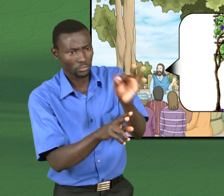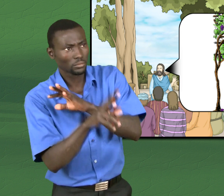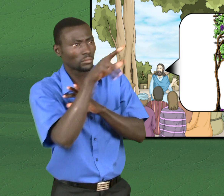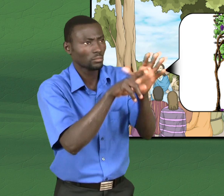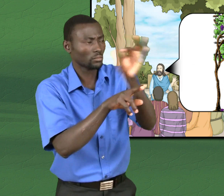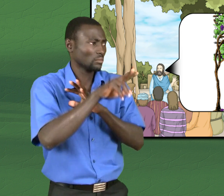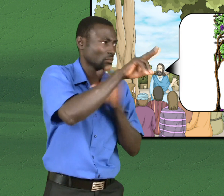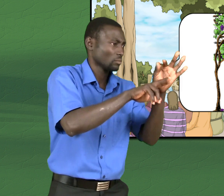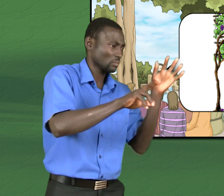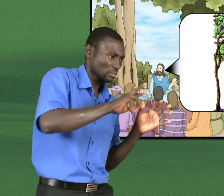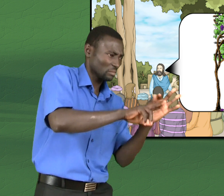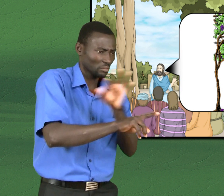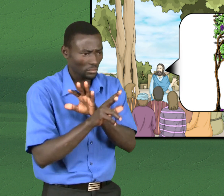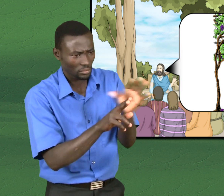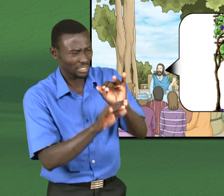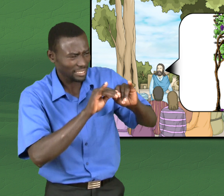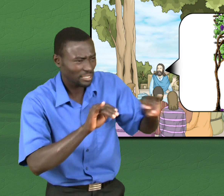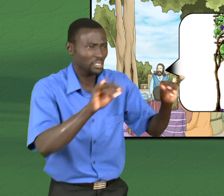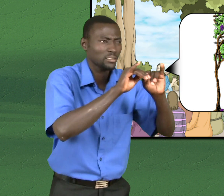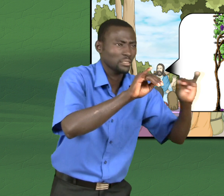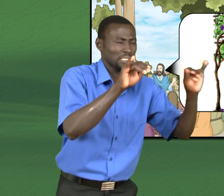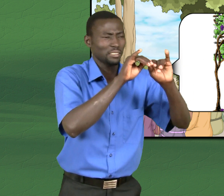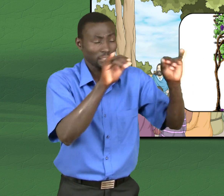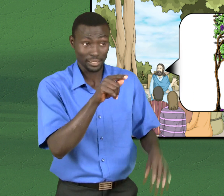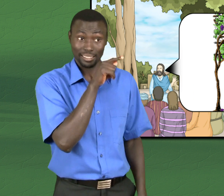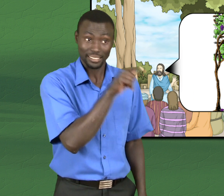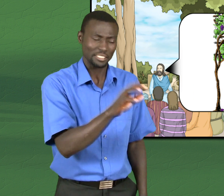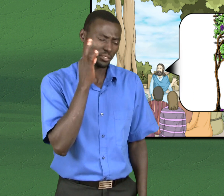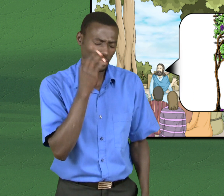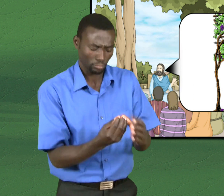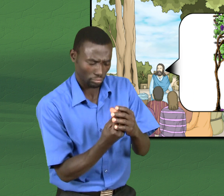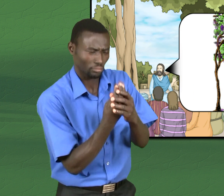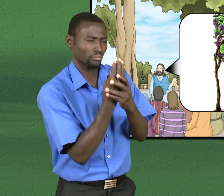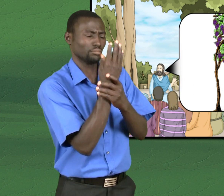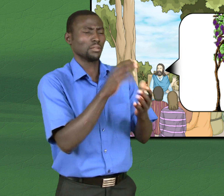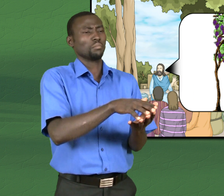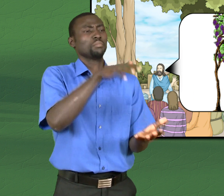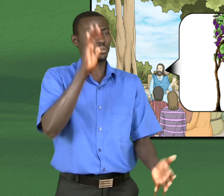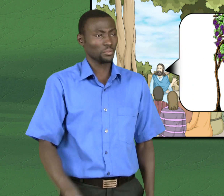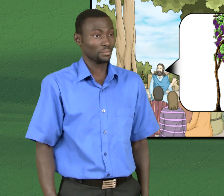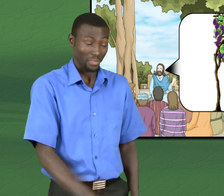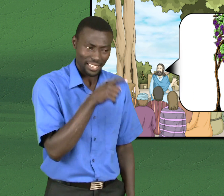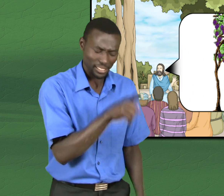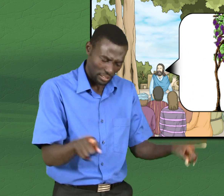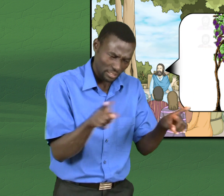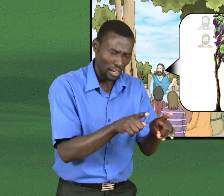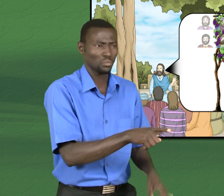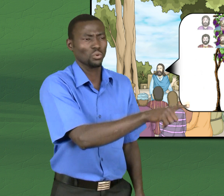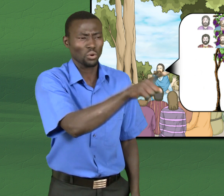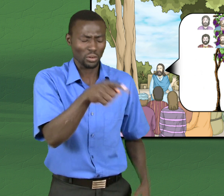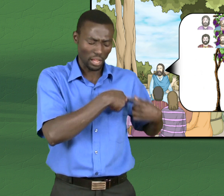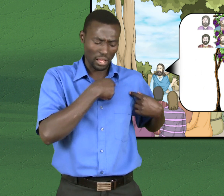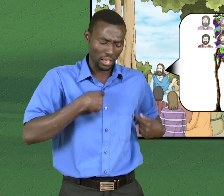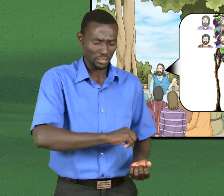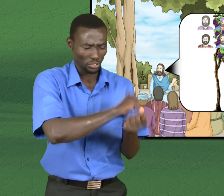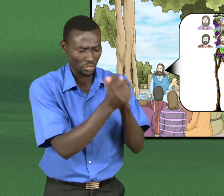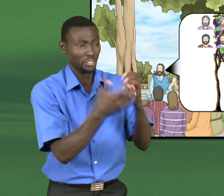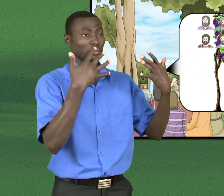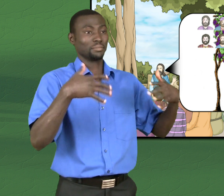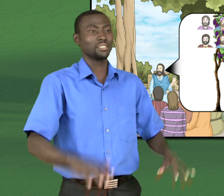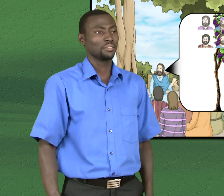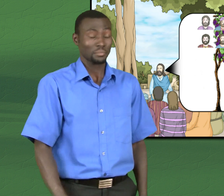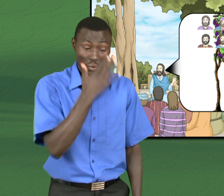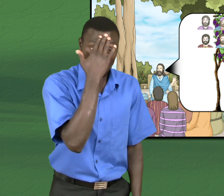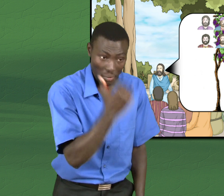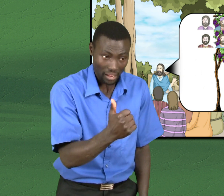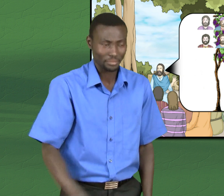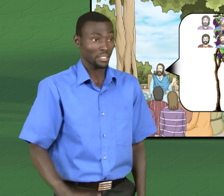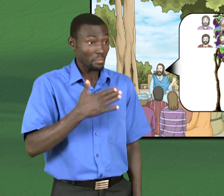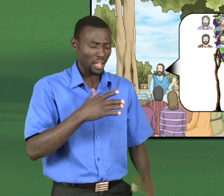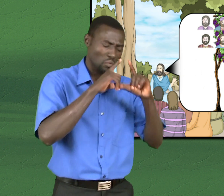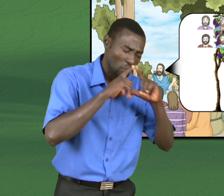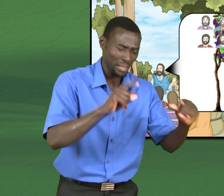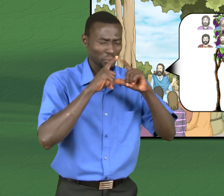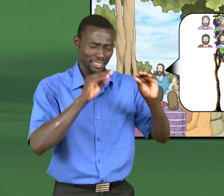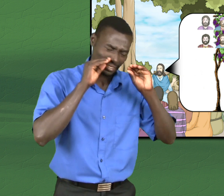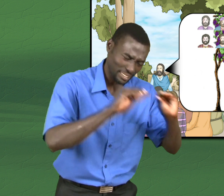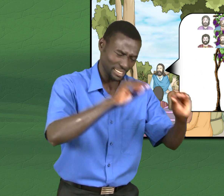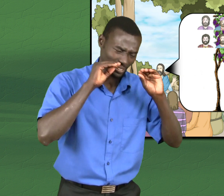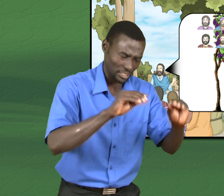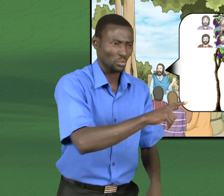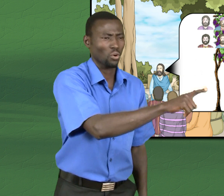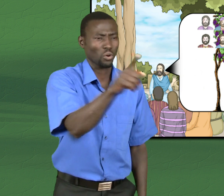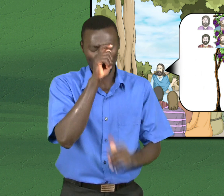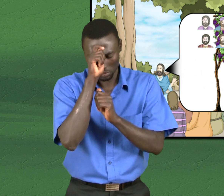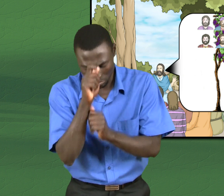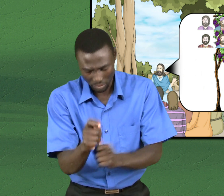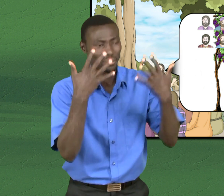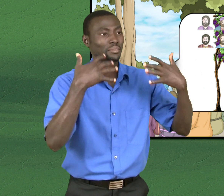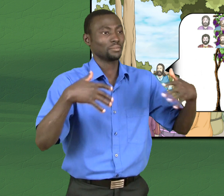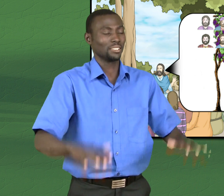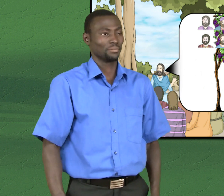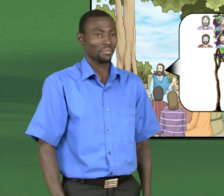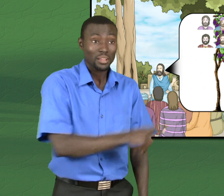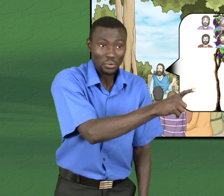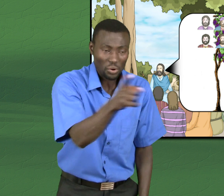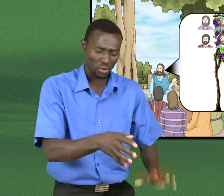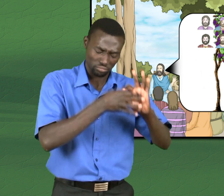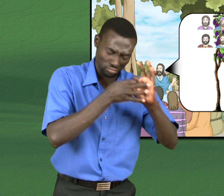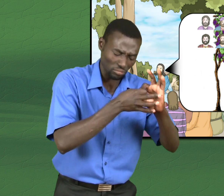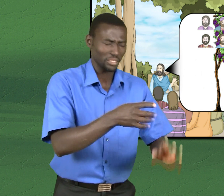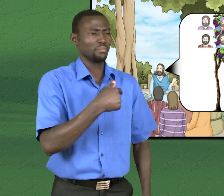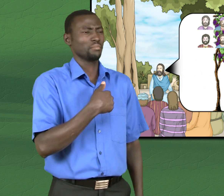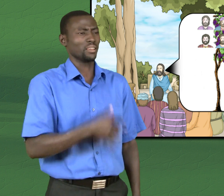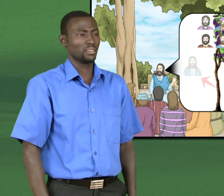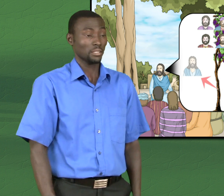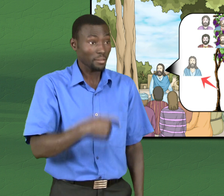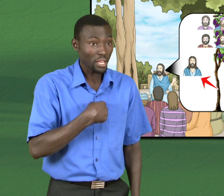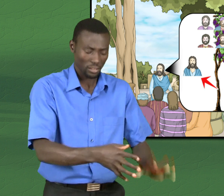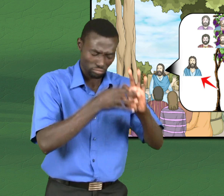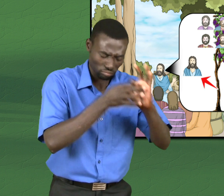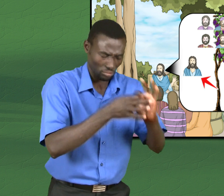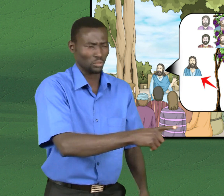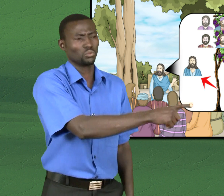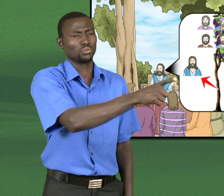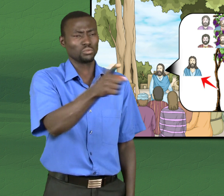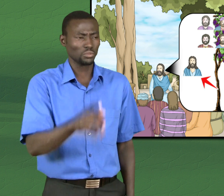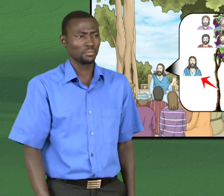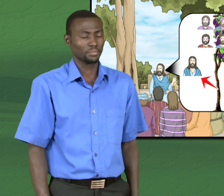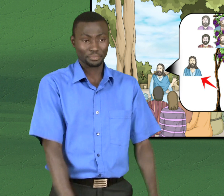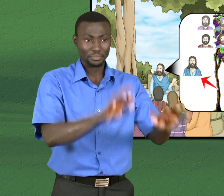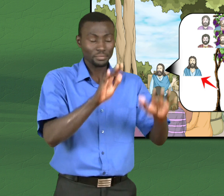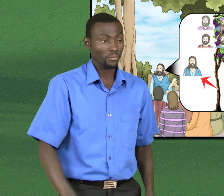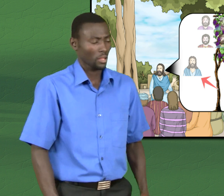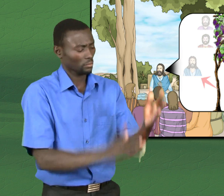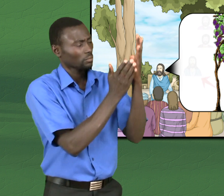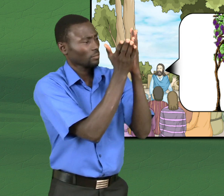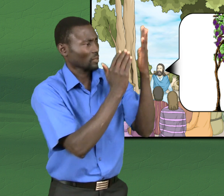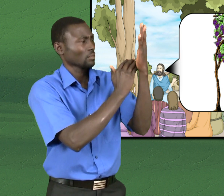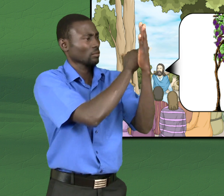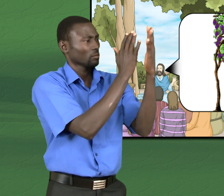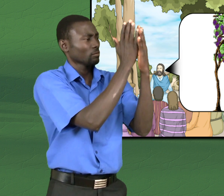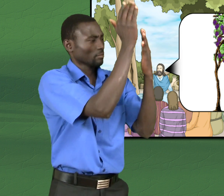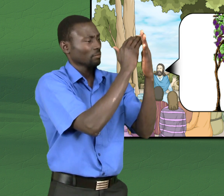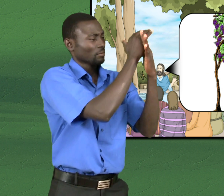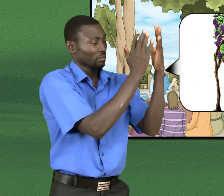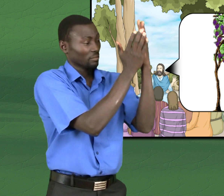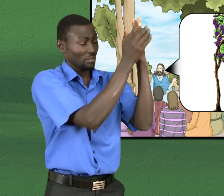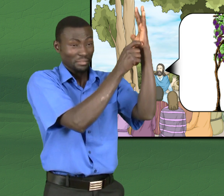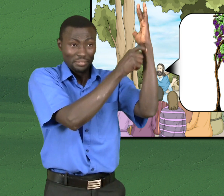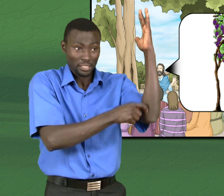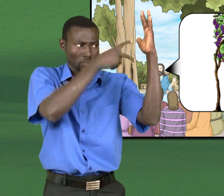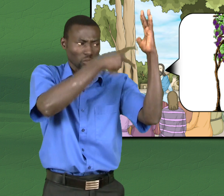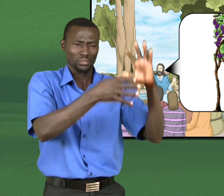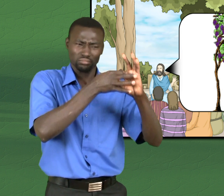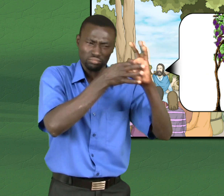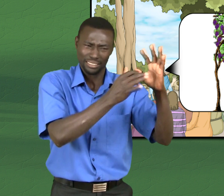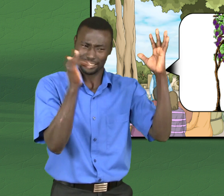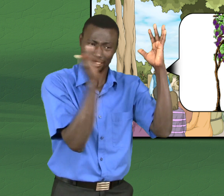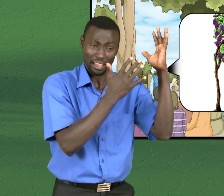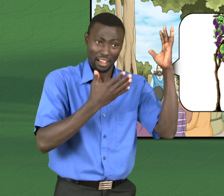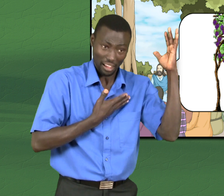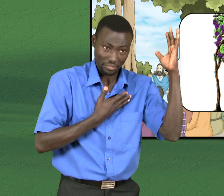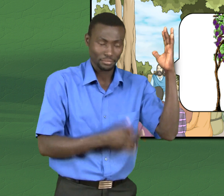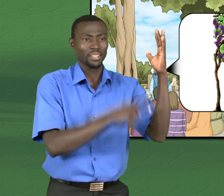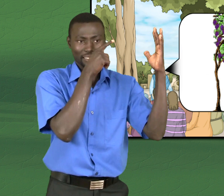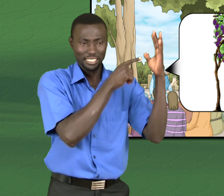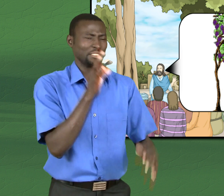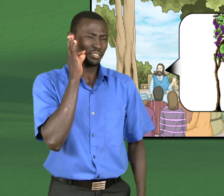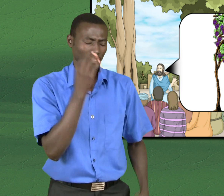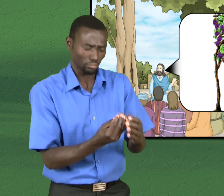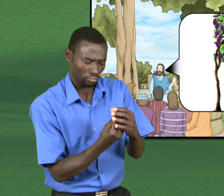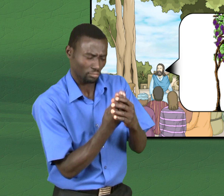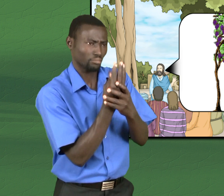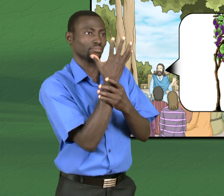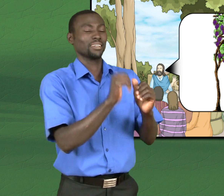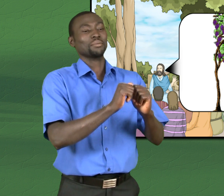You are already clean because of the word I have spoken to you. Remain in Me, and I will remain in you.